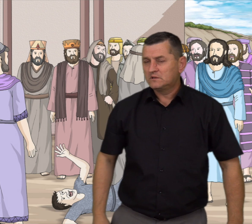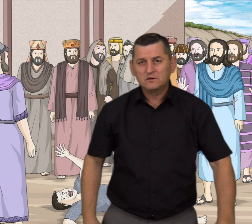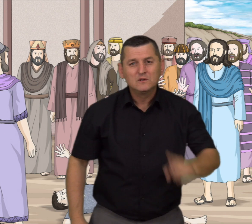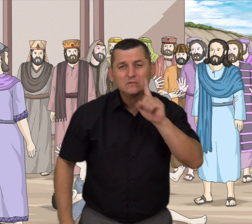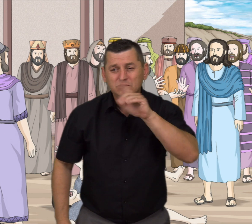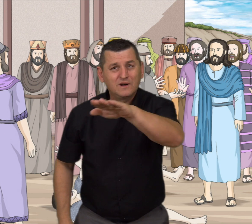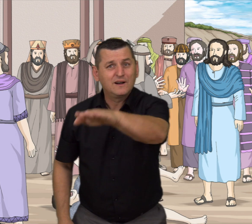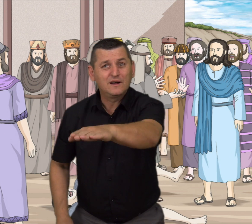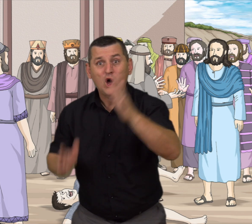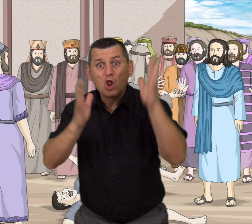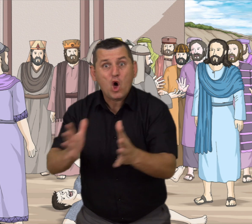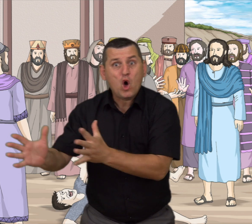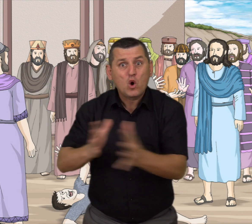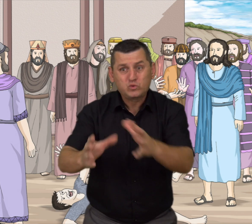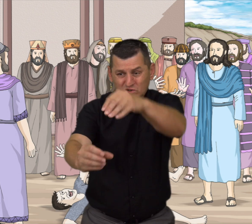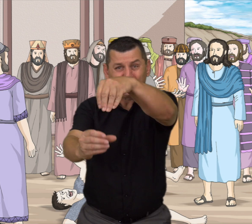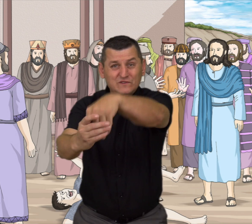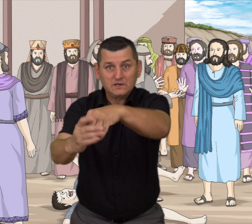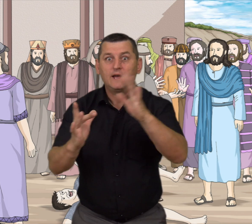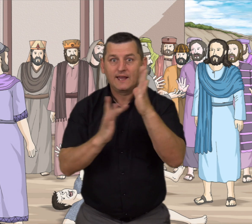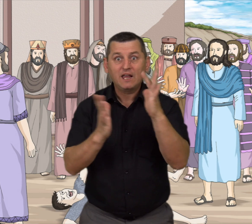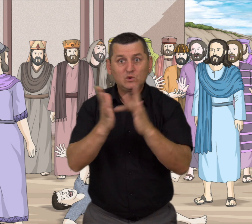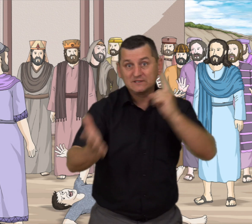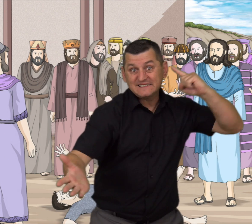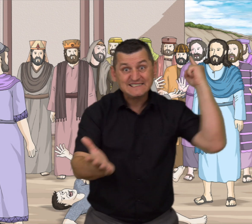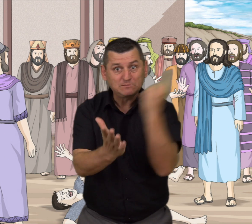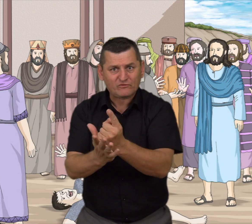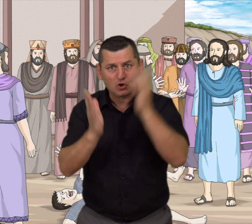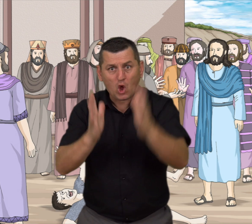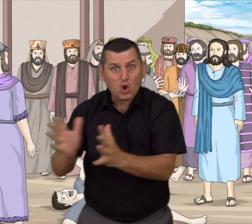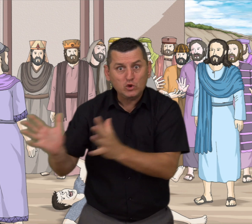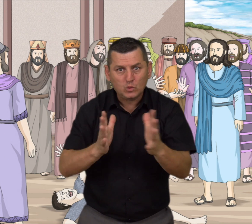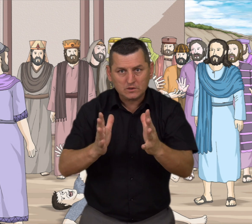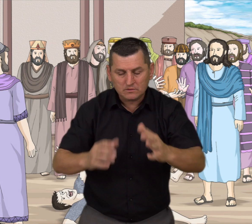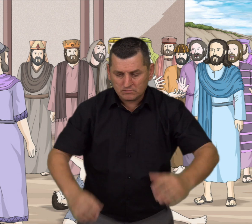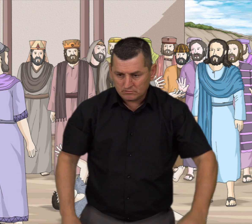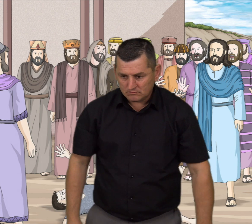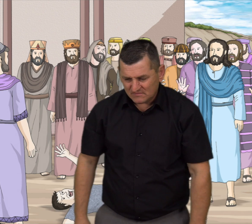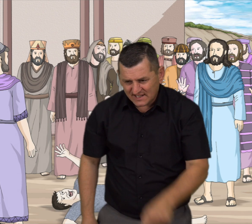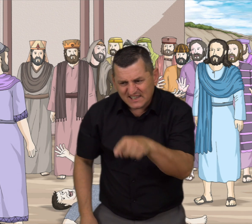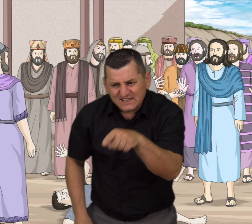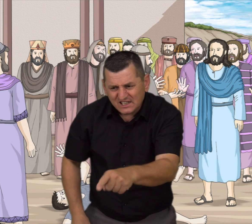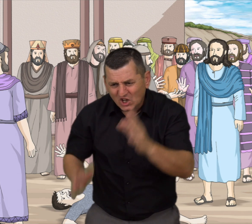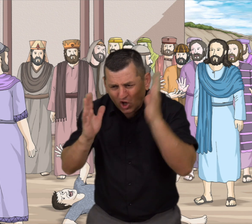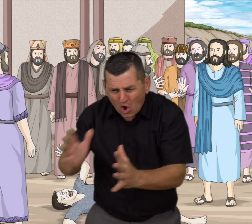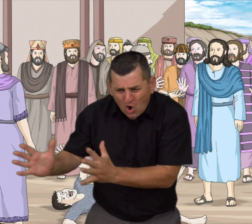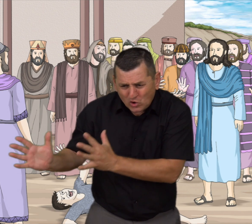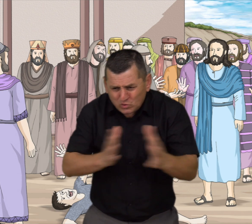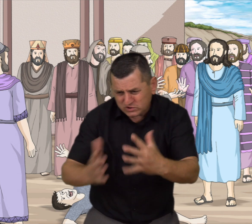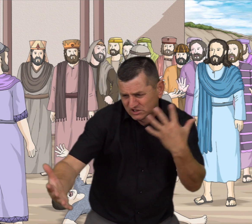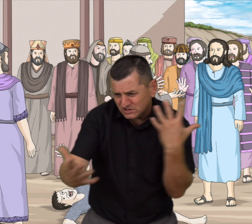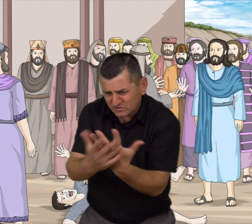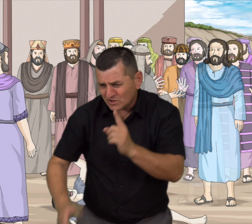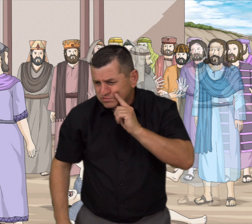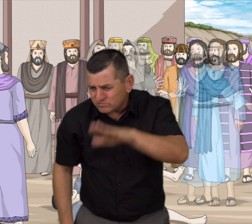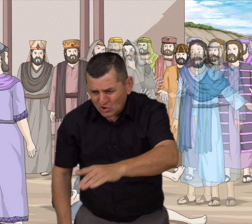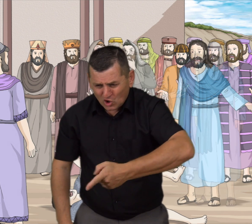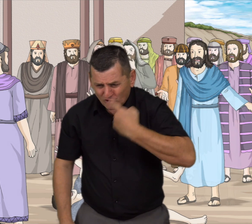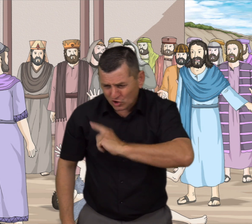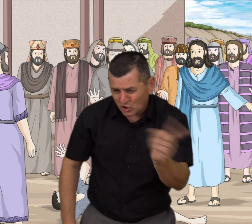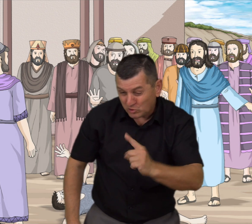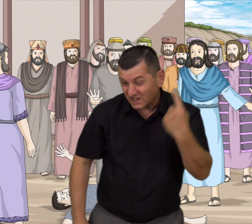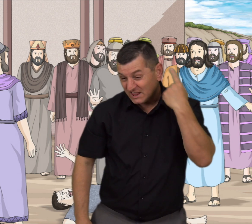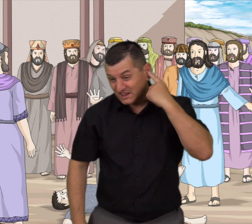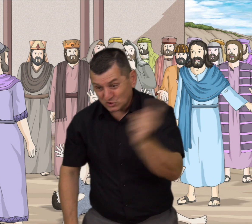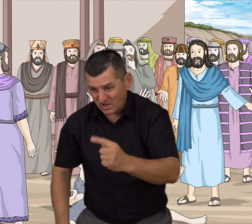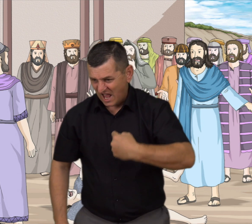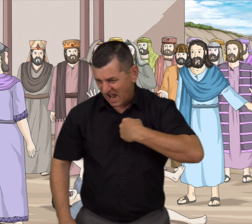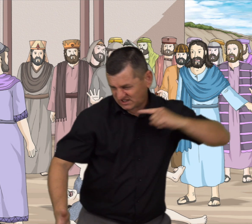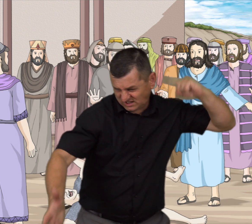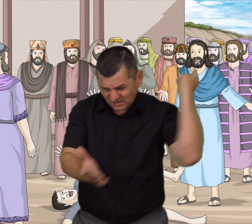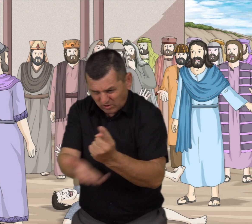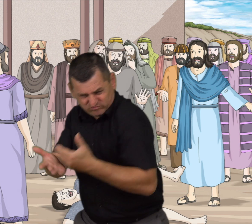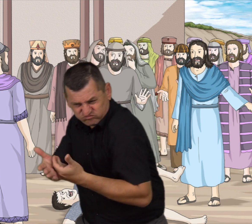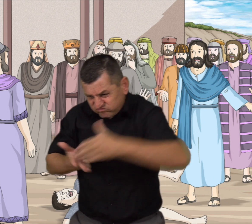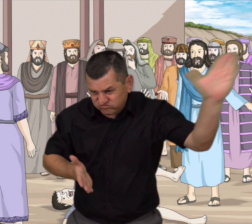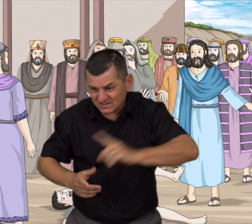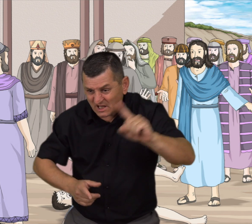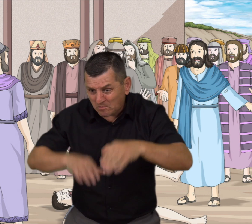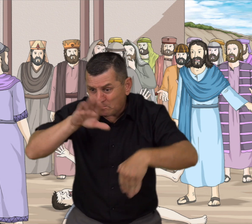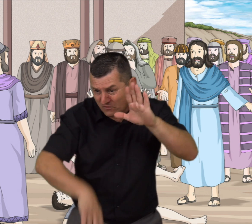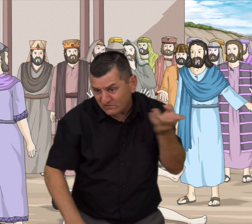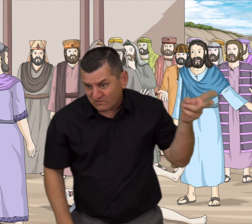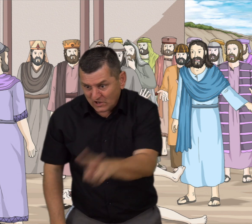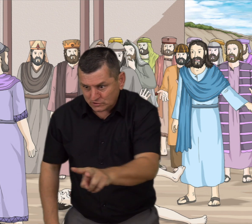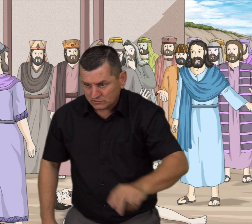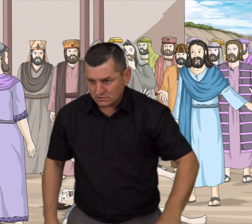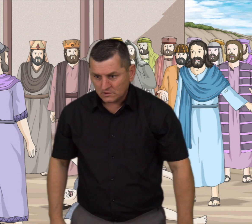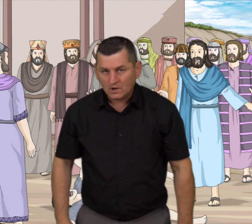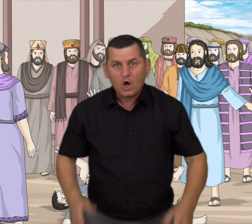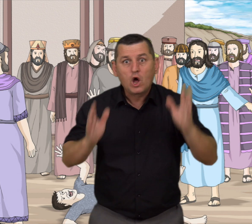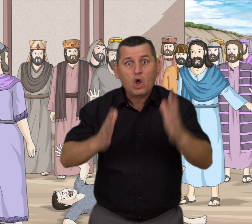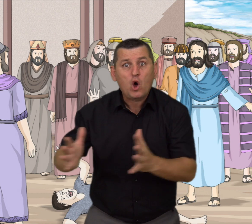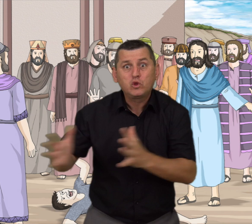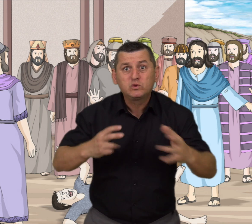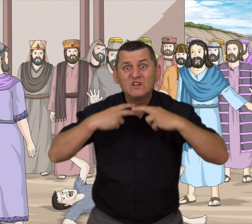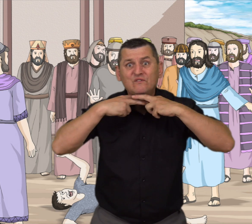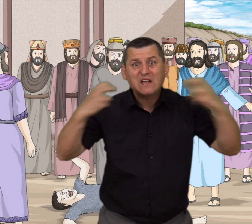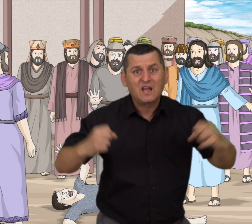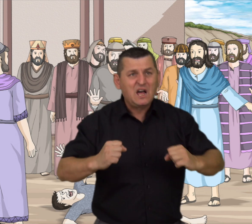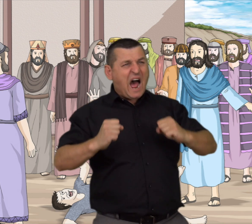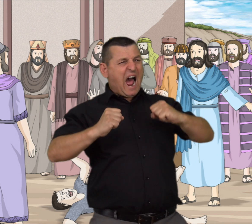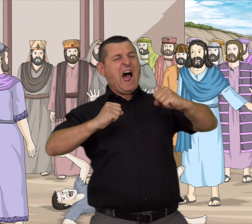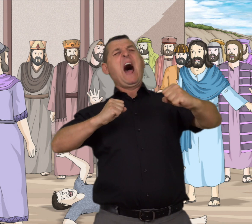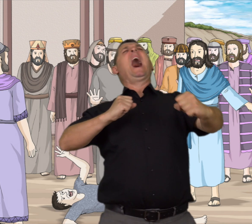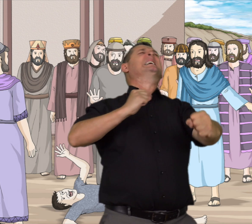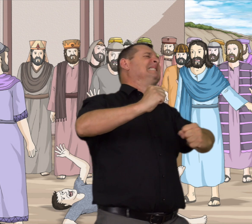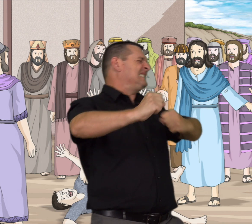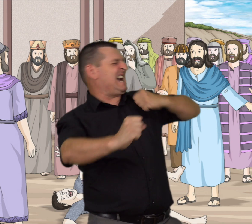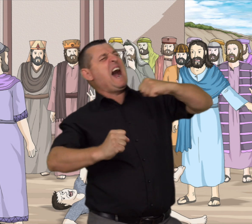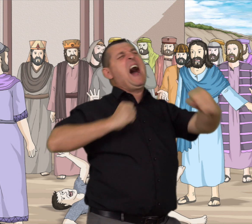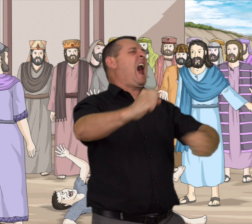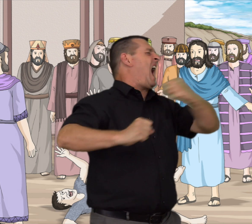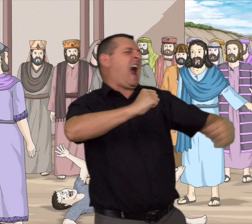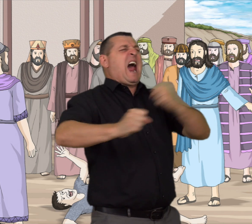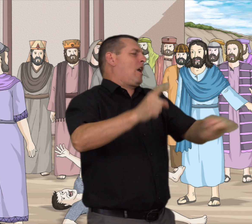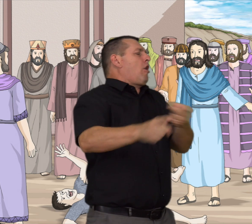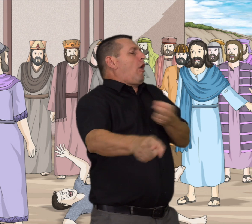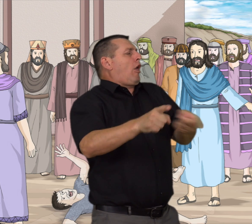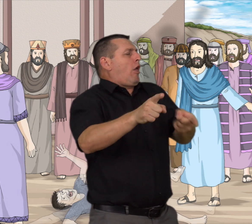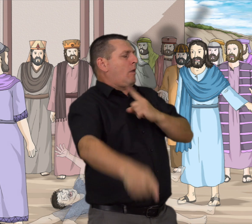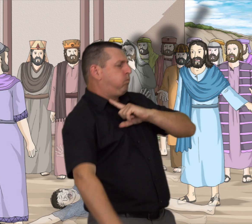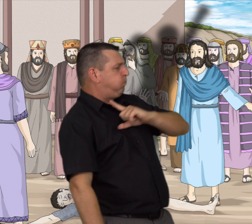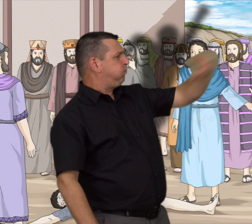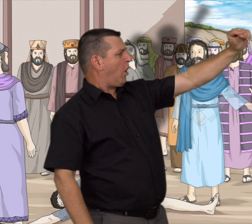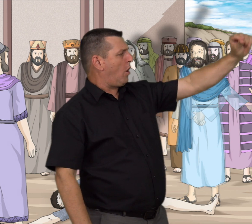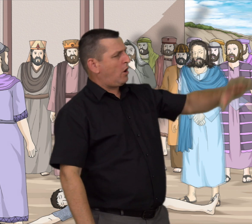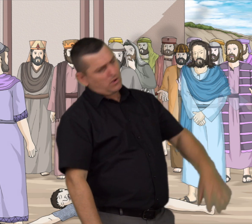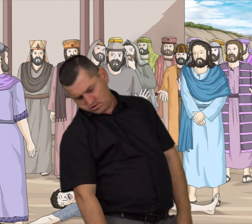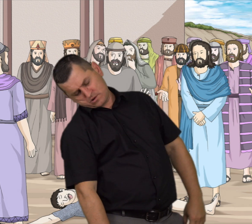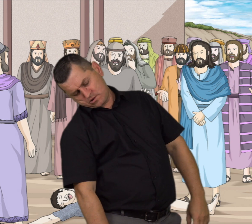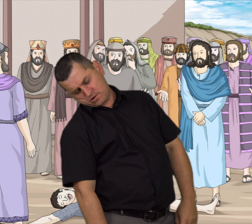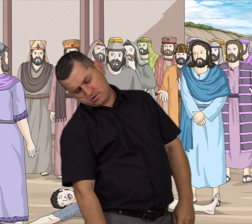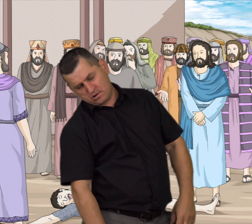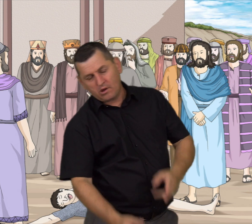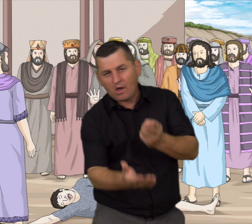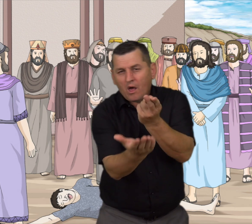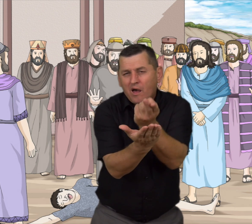“You deaf and mute spirit,” He said, “I command you to come out and never enter him again.”